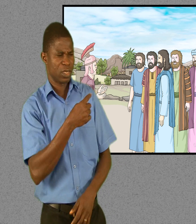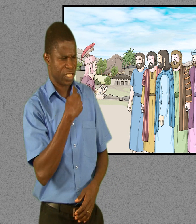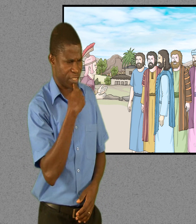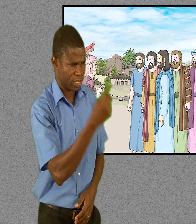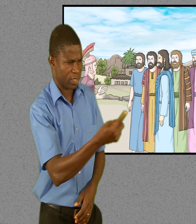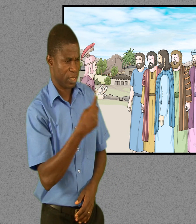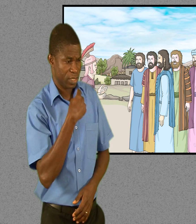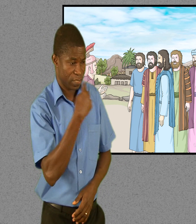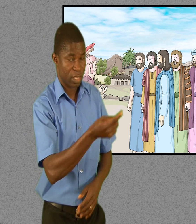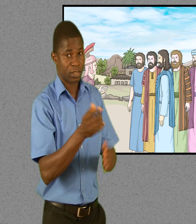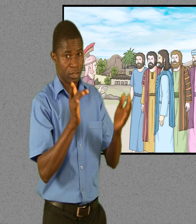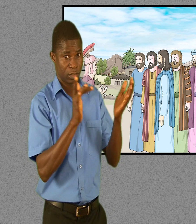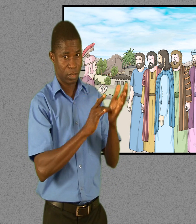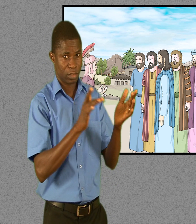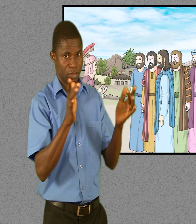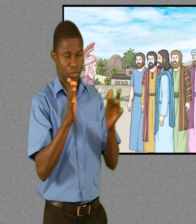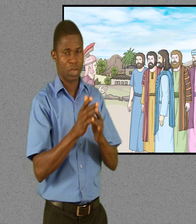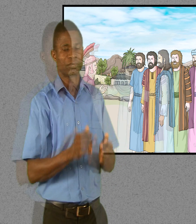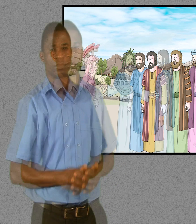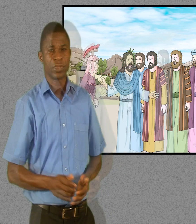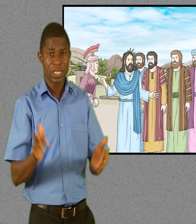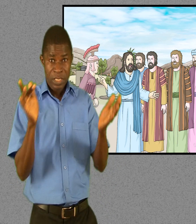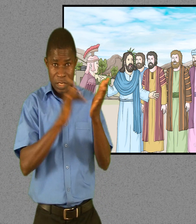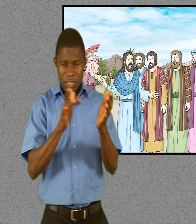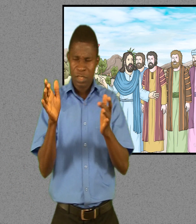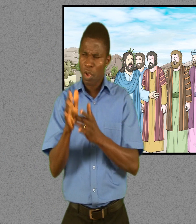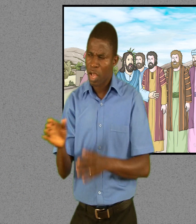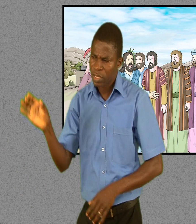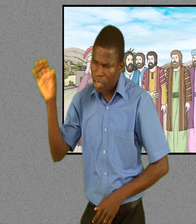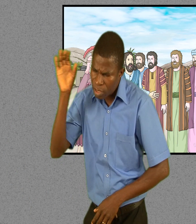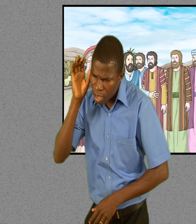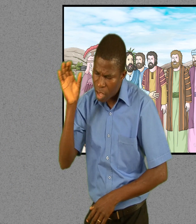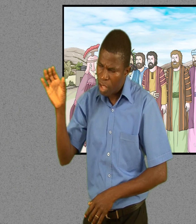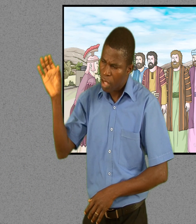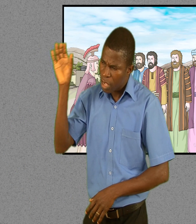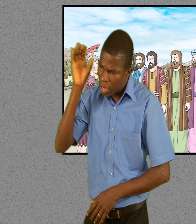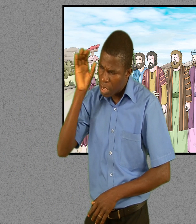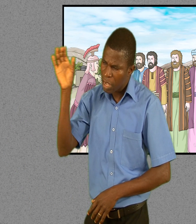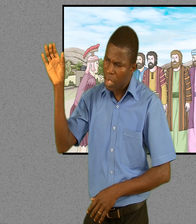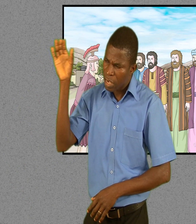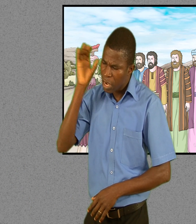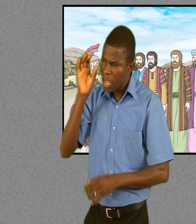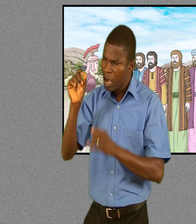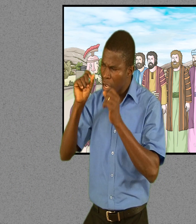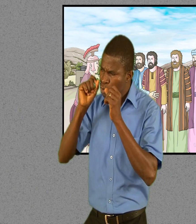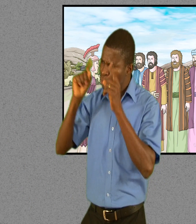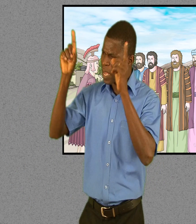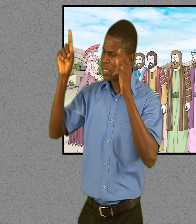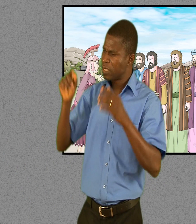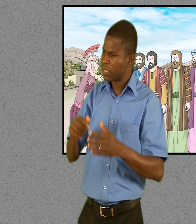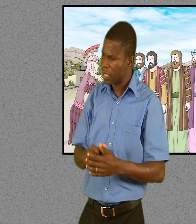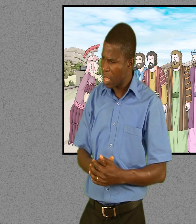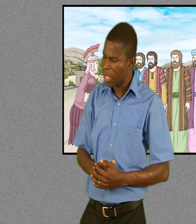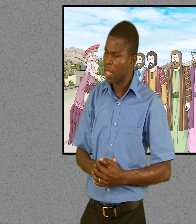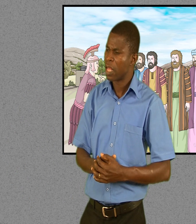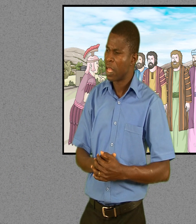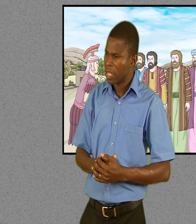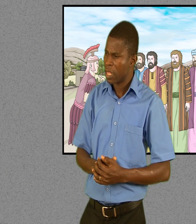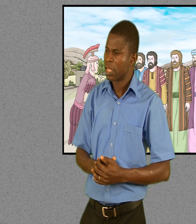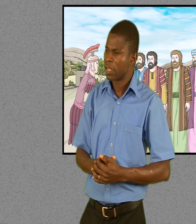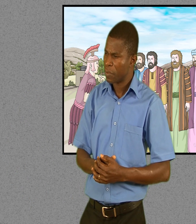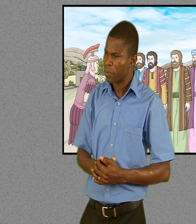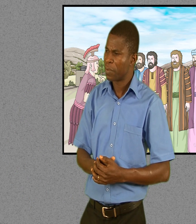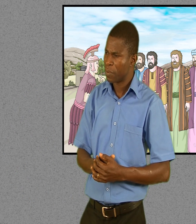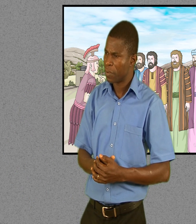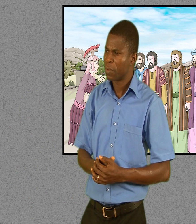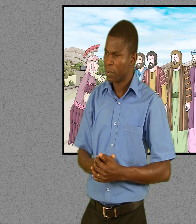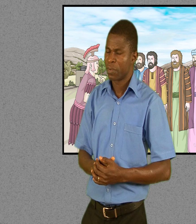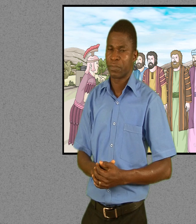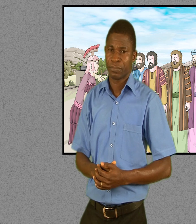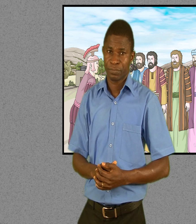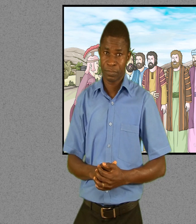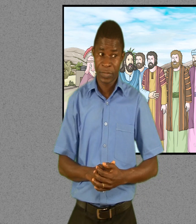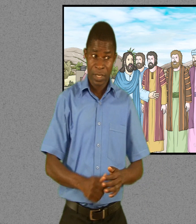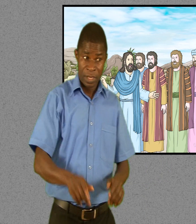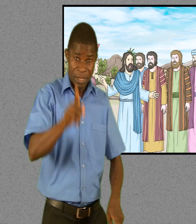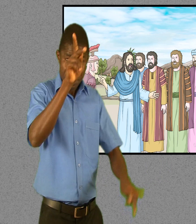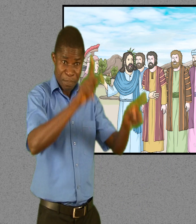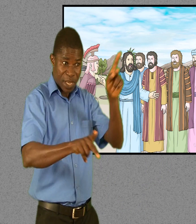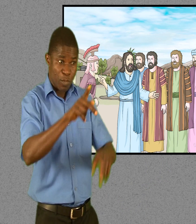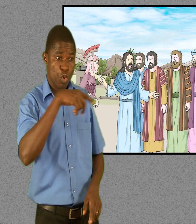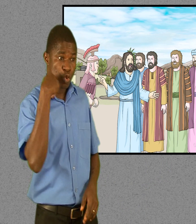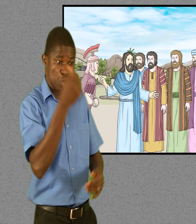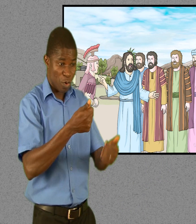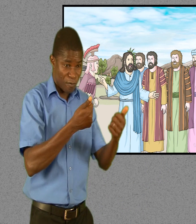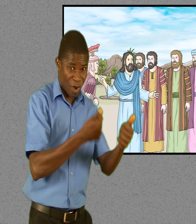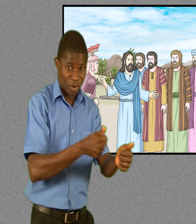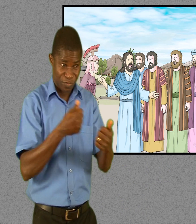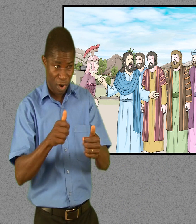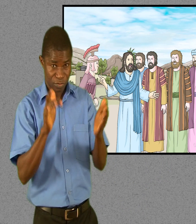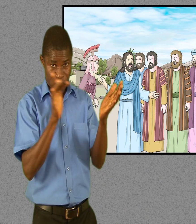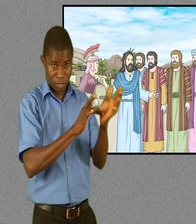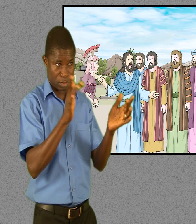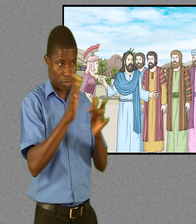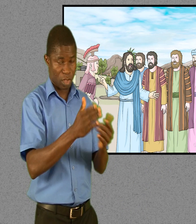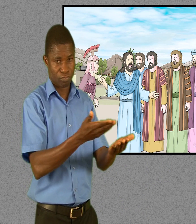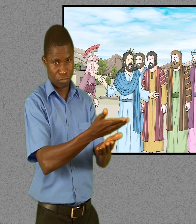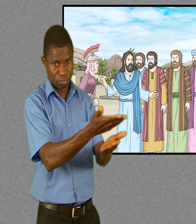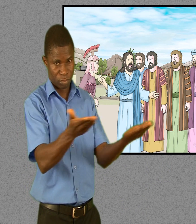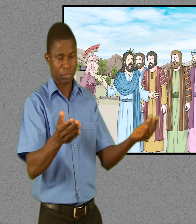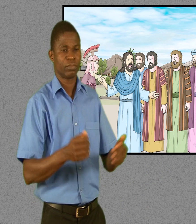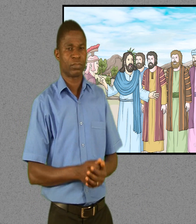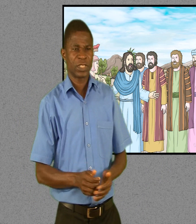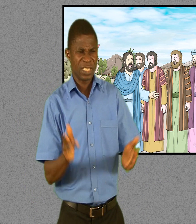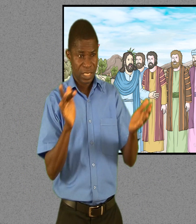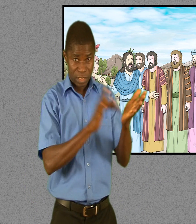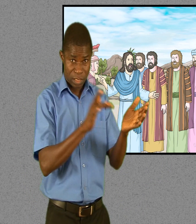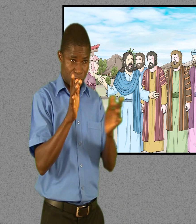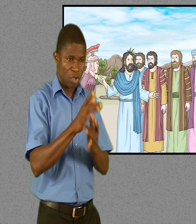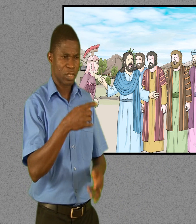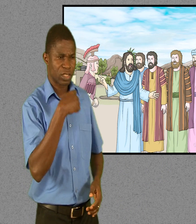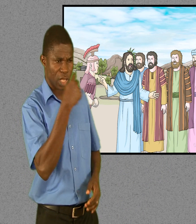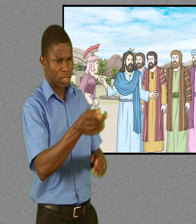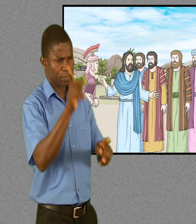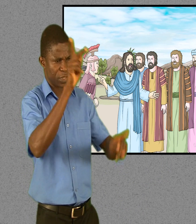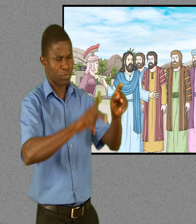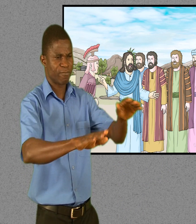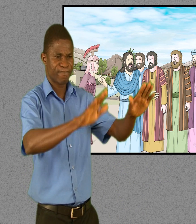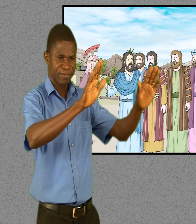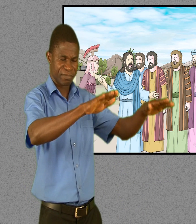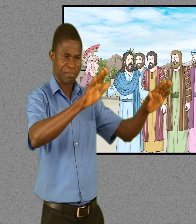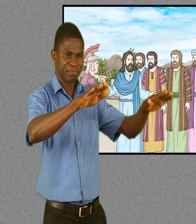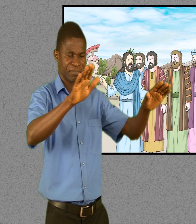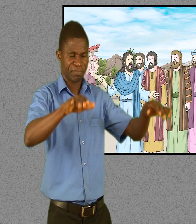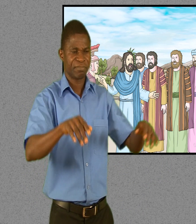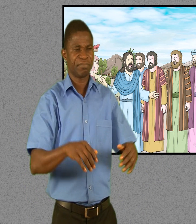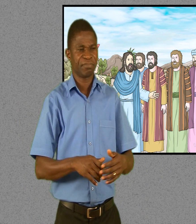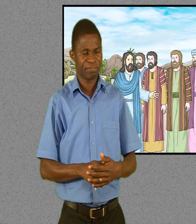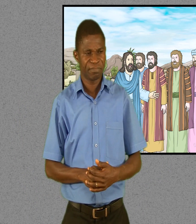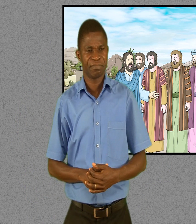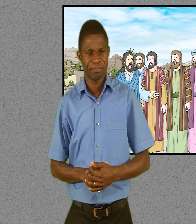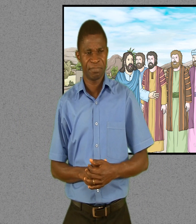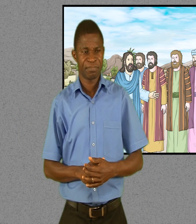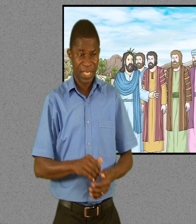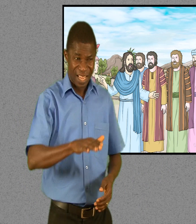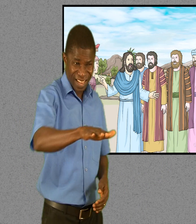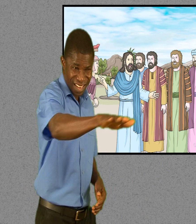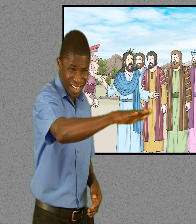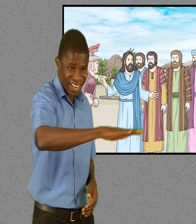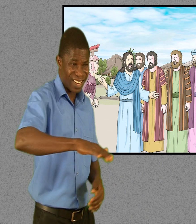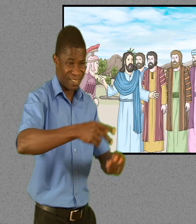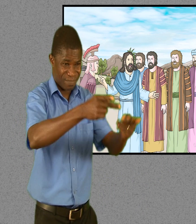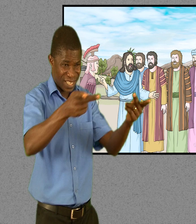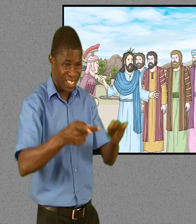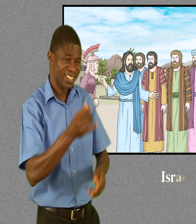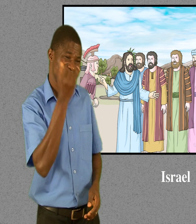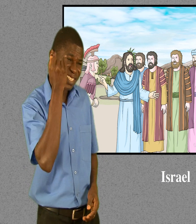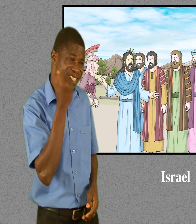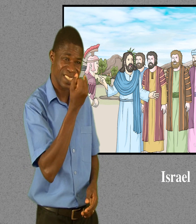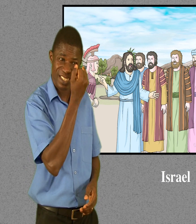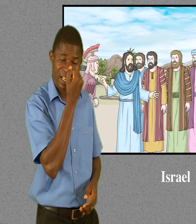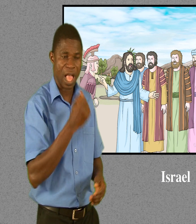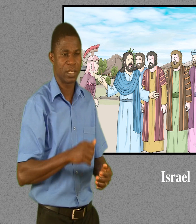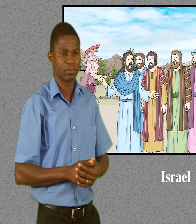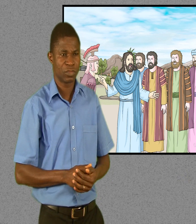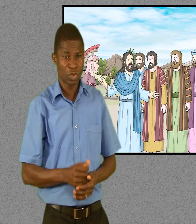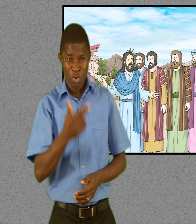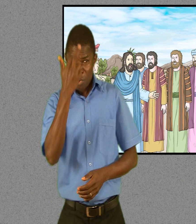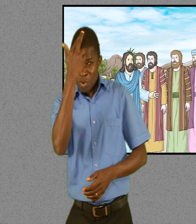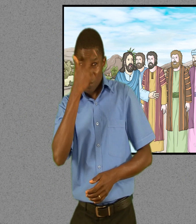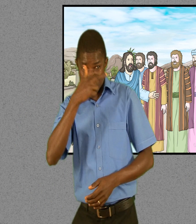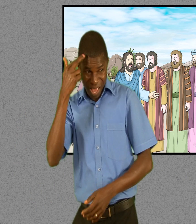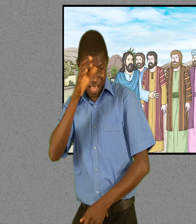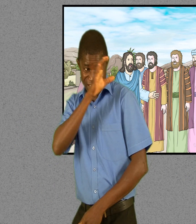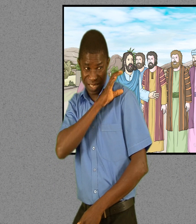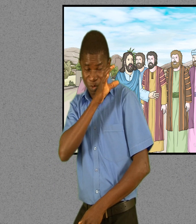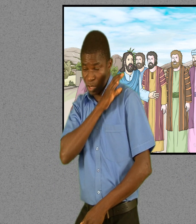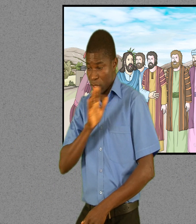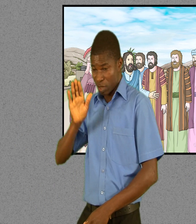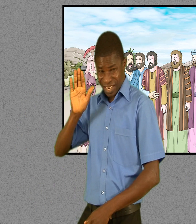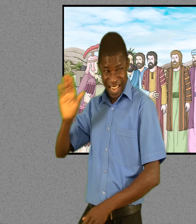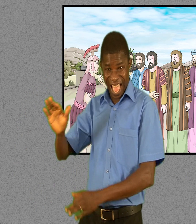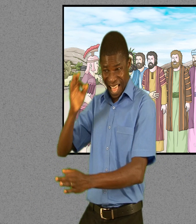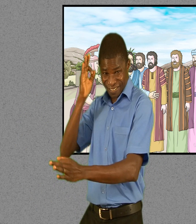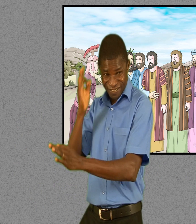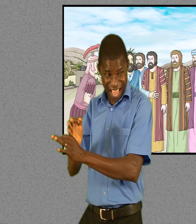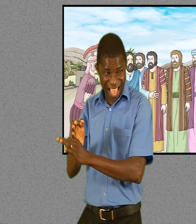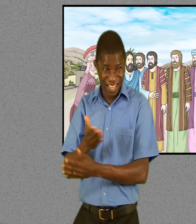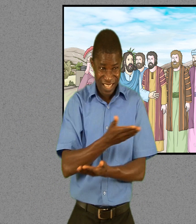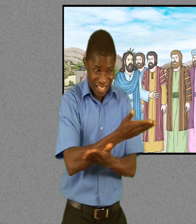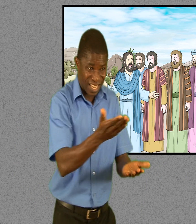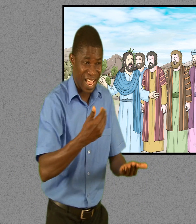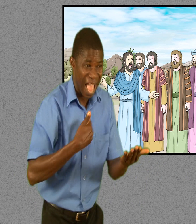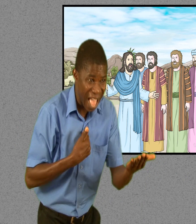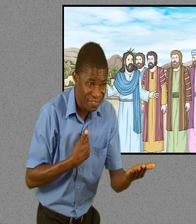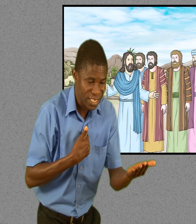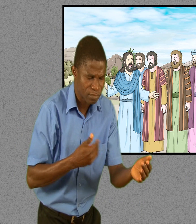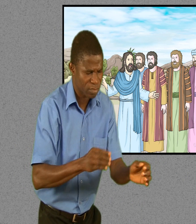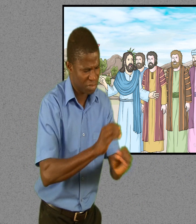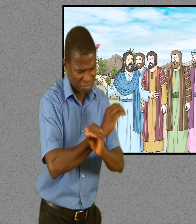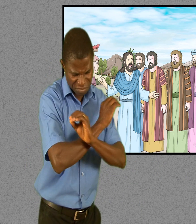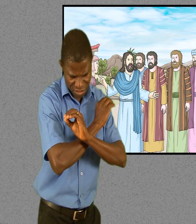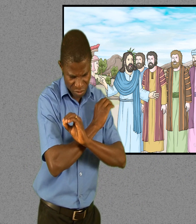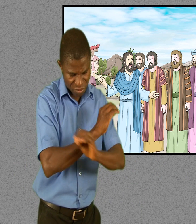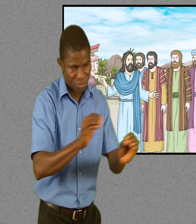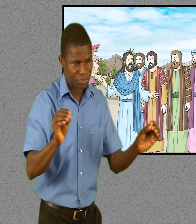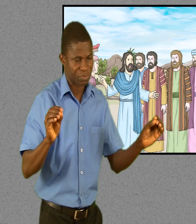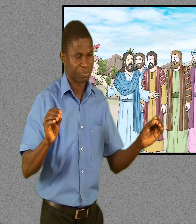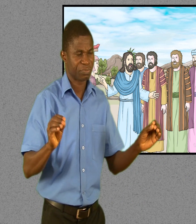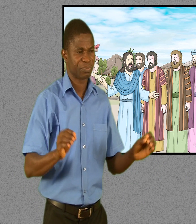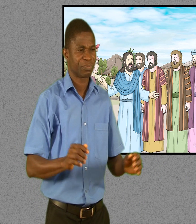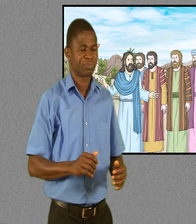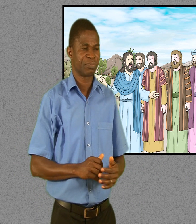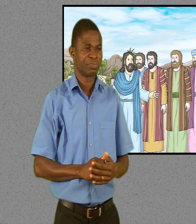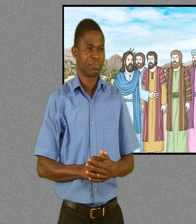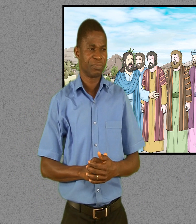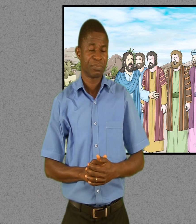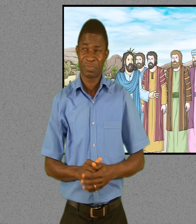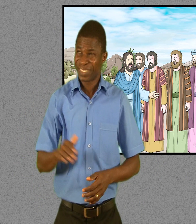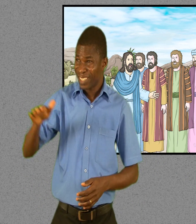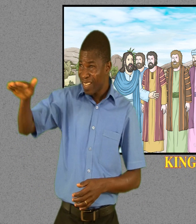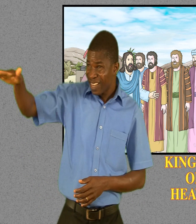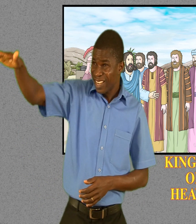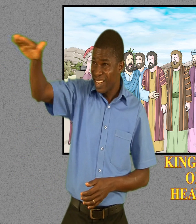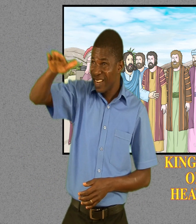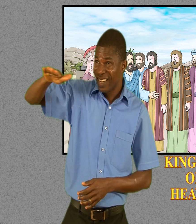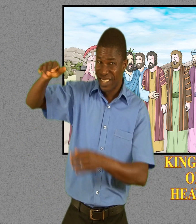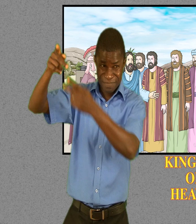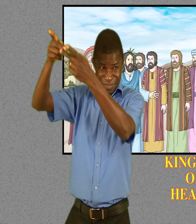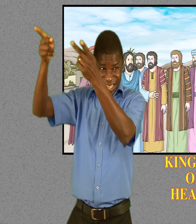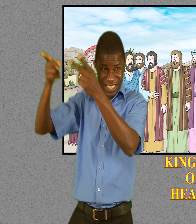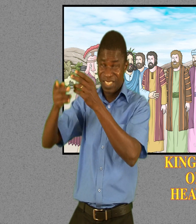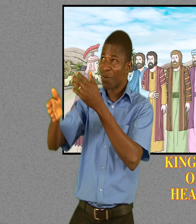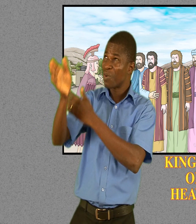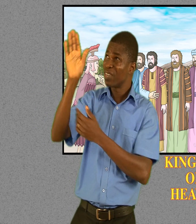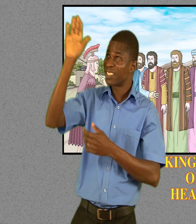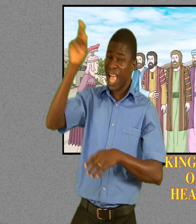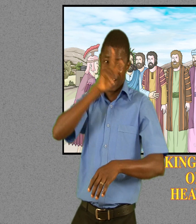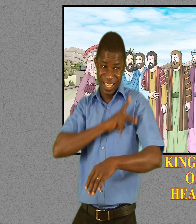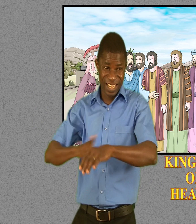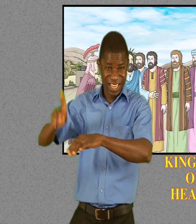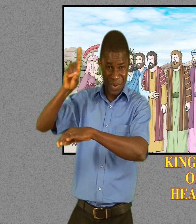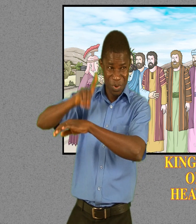When Jesus heard this, He marveled and said to those following Him, “Truly I tell you, I have not found anyone in Israel with such great faith.